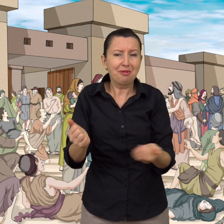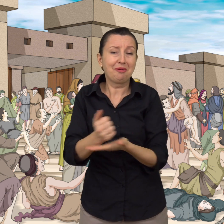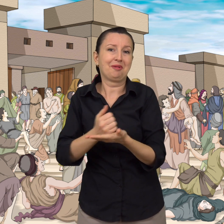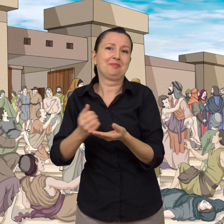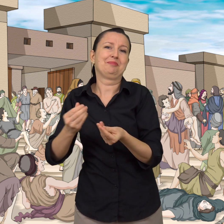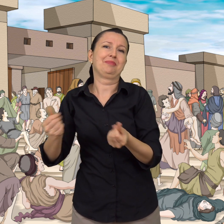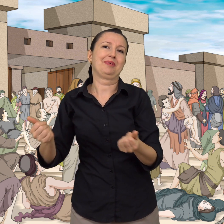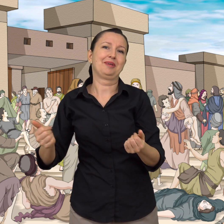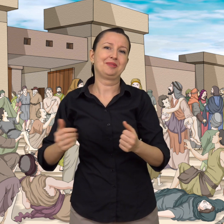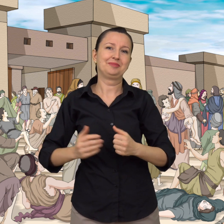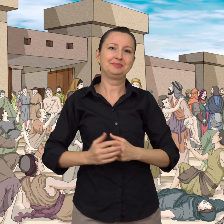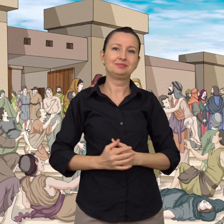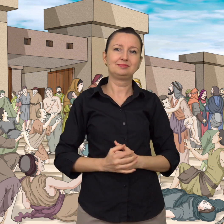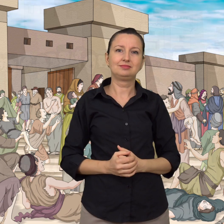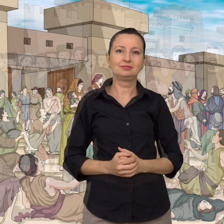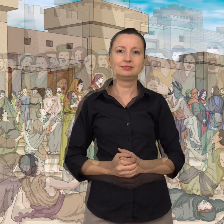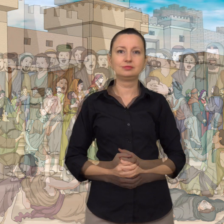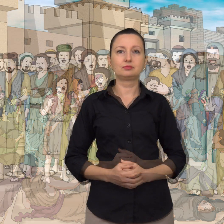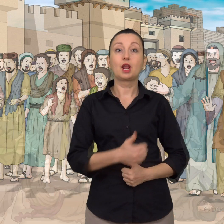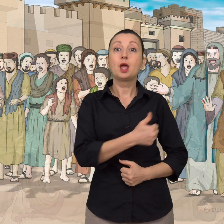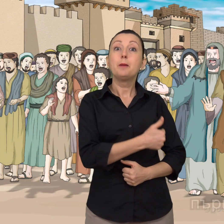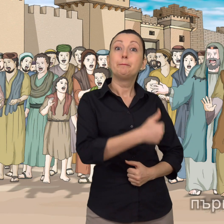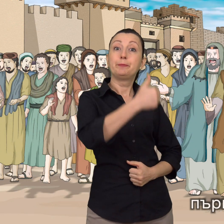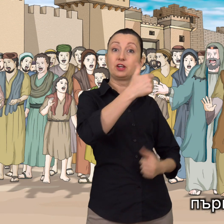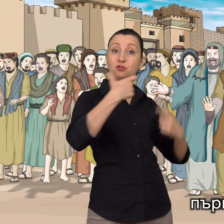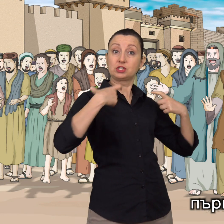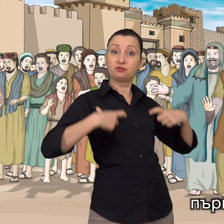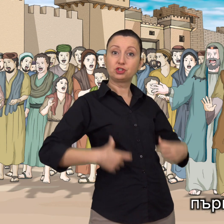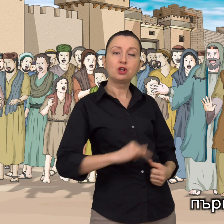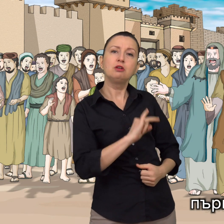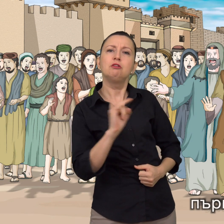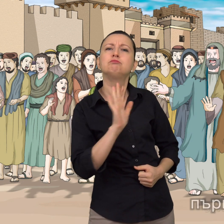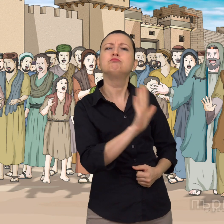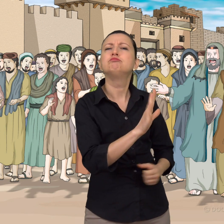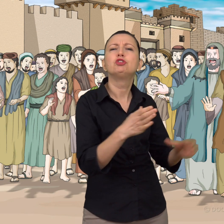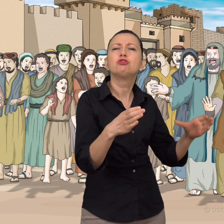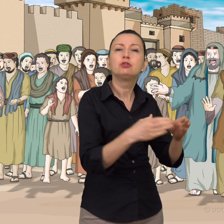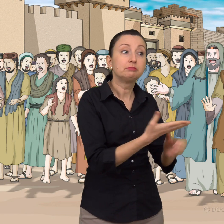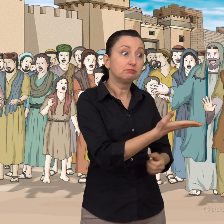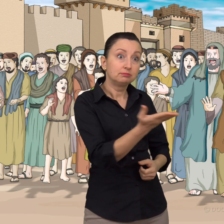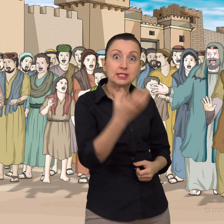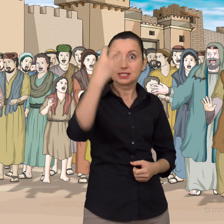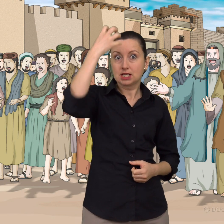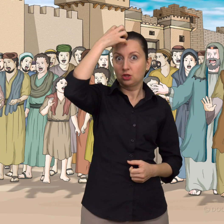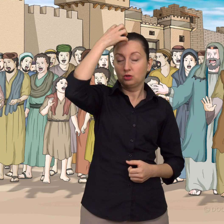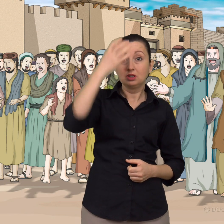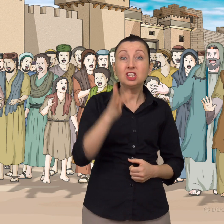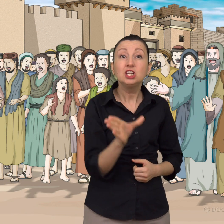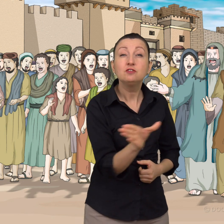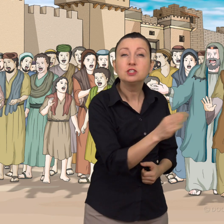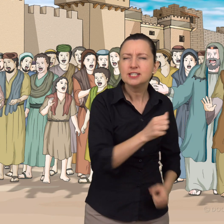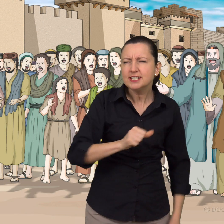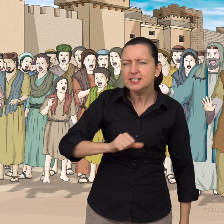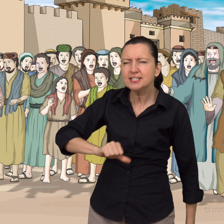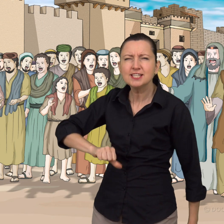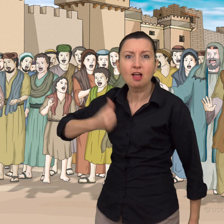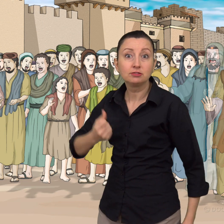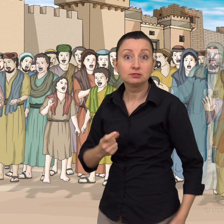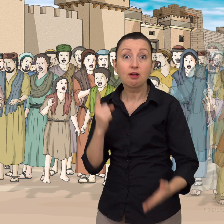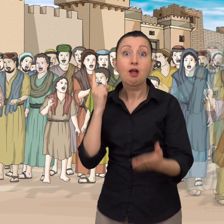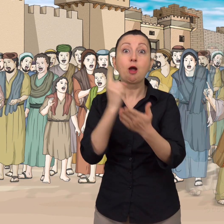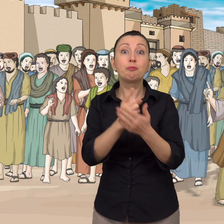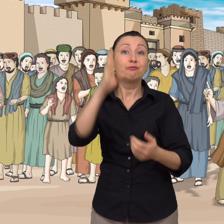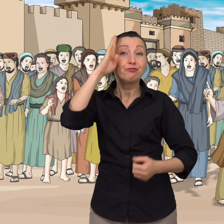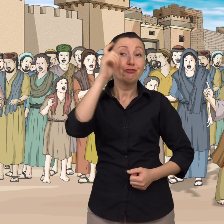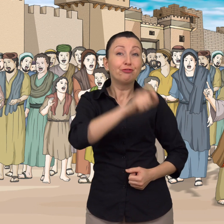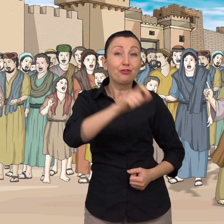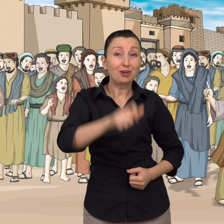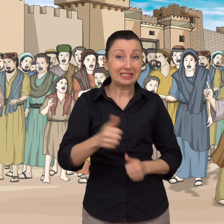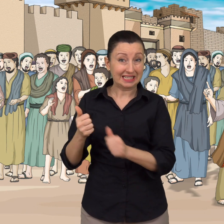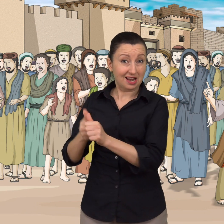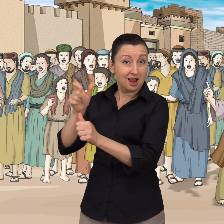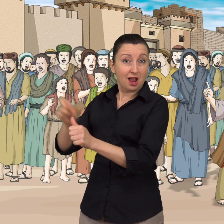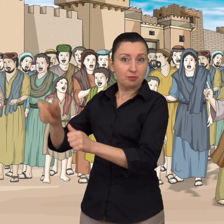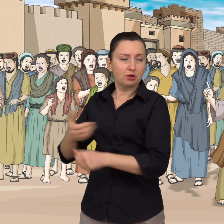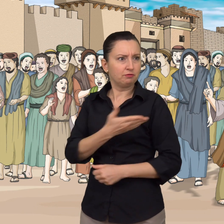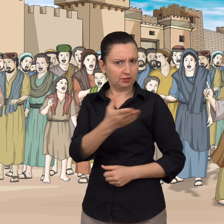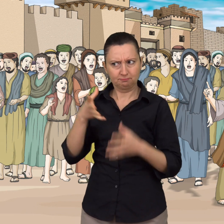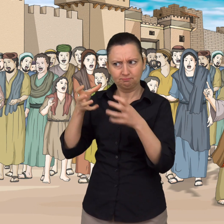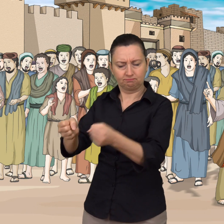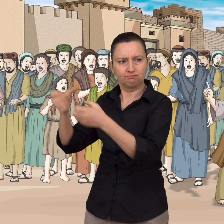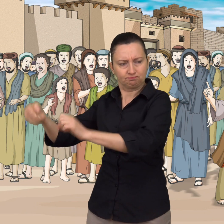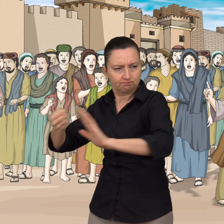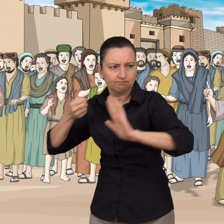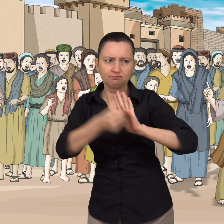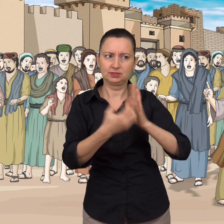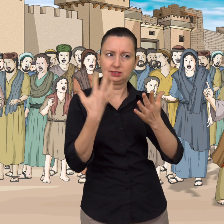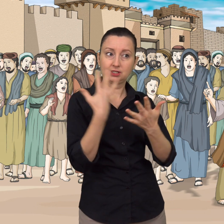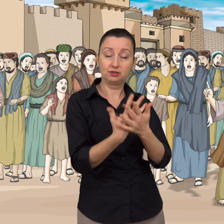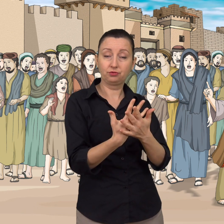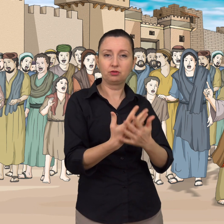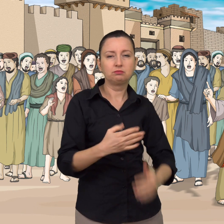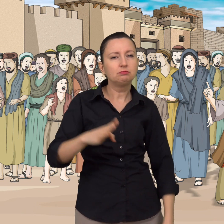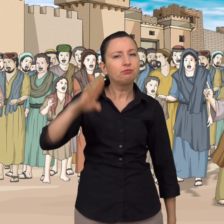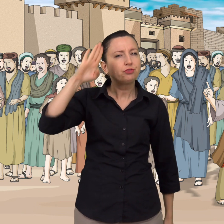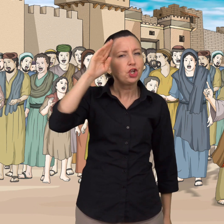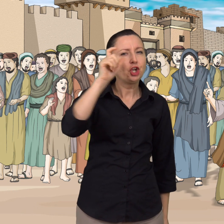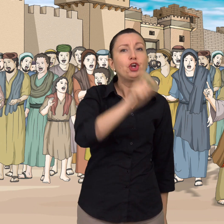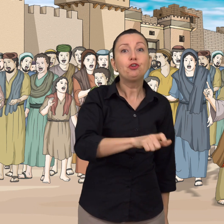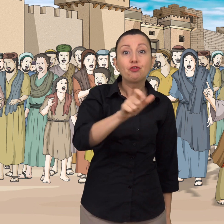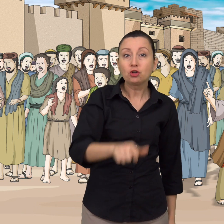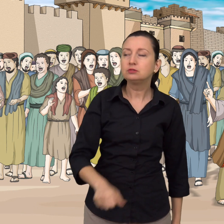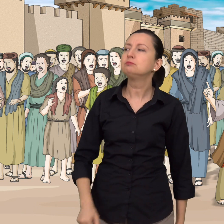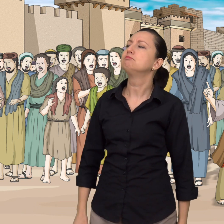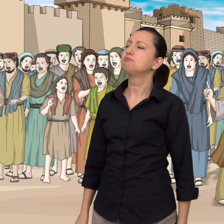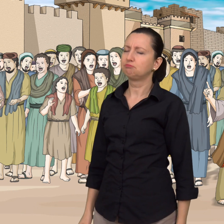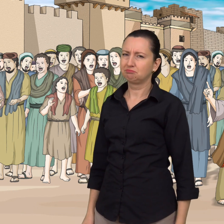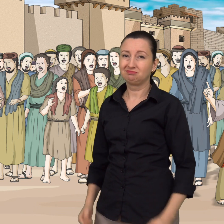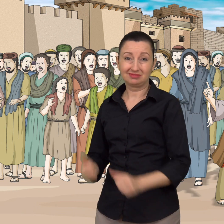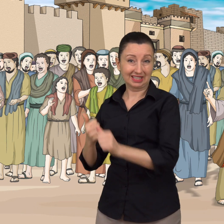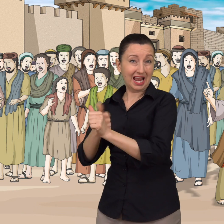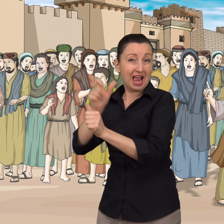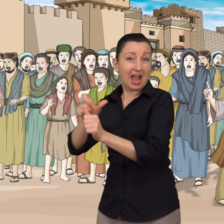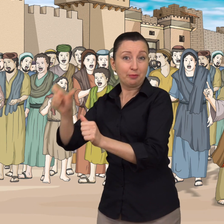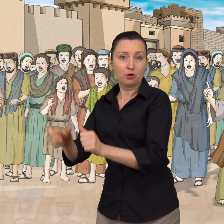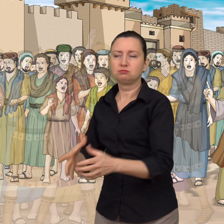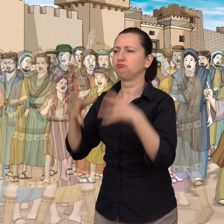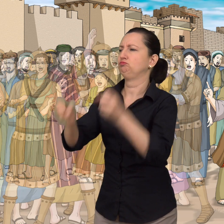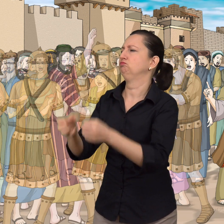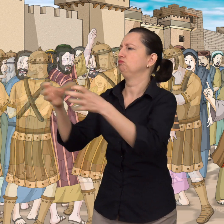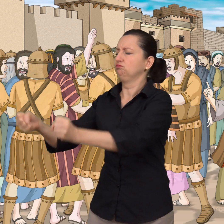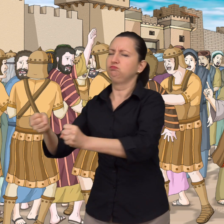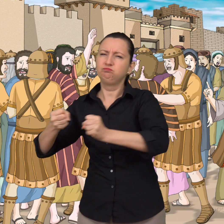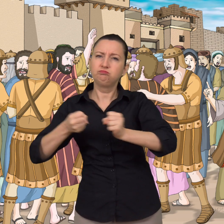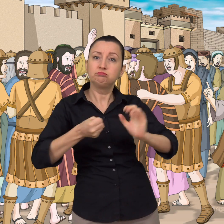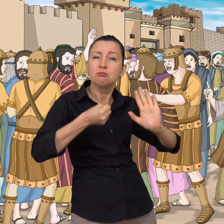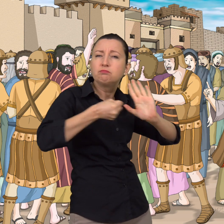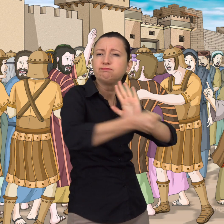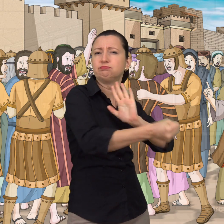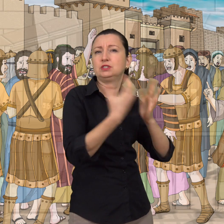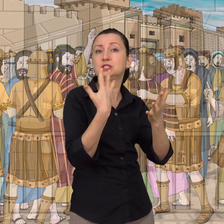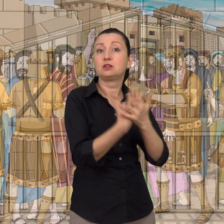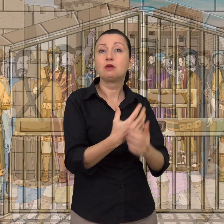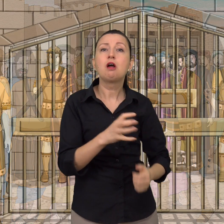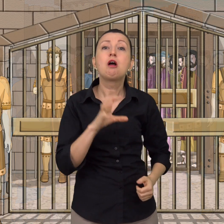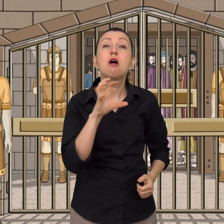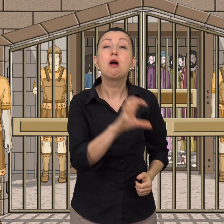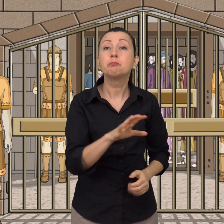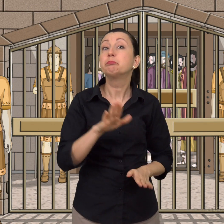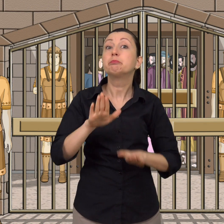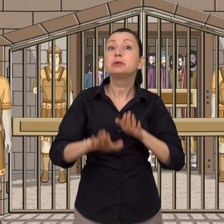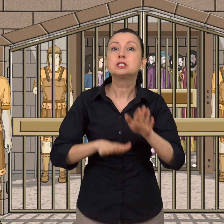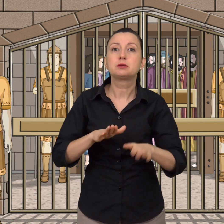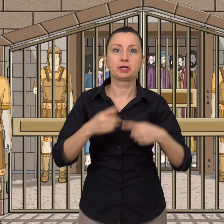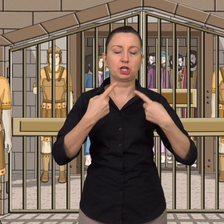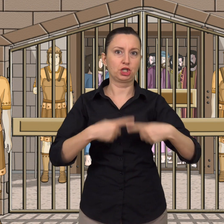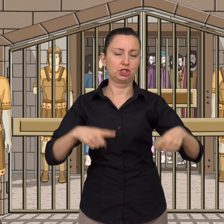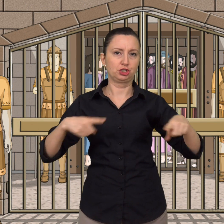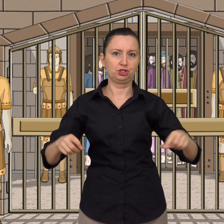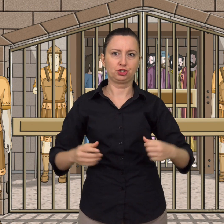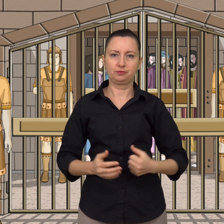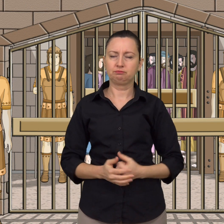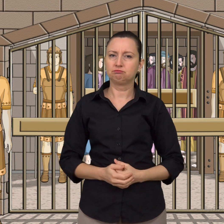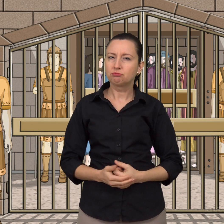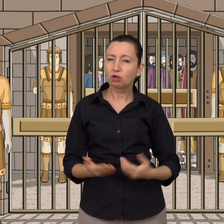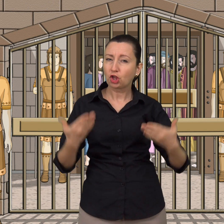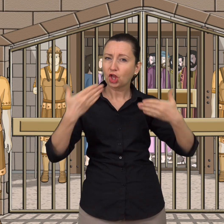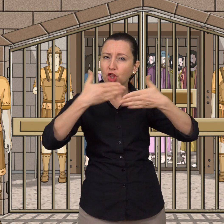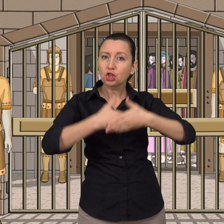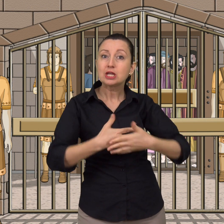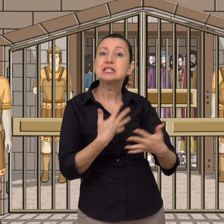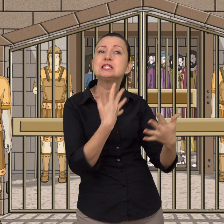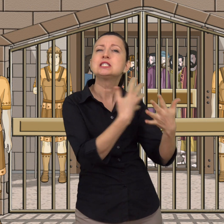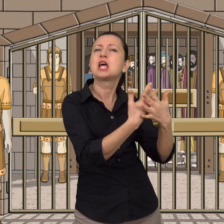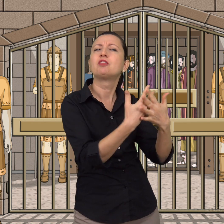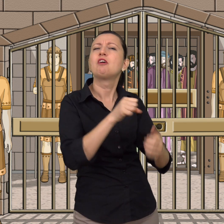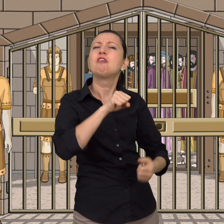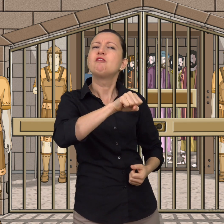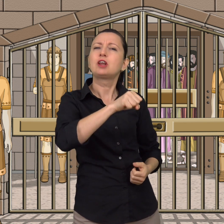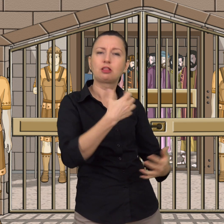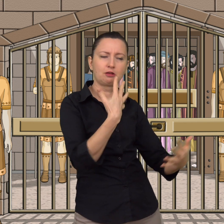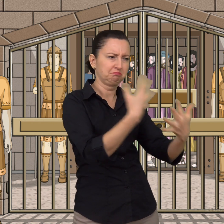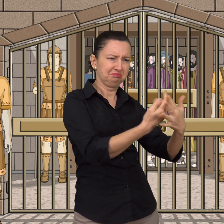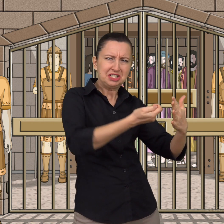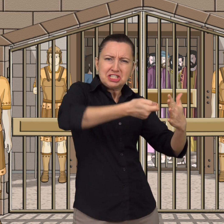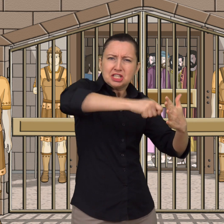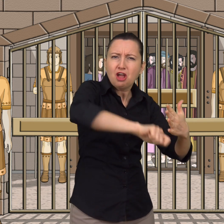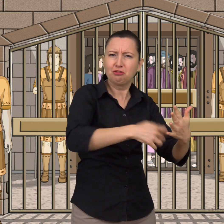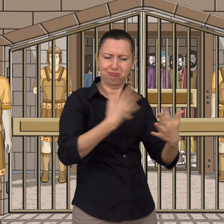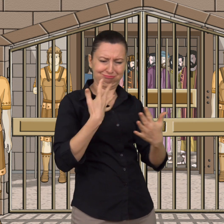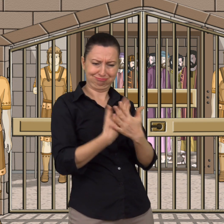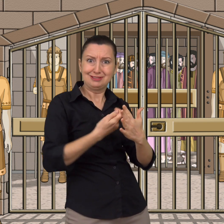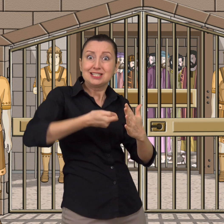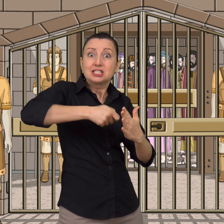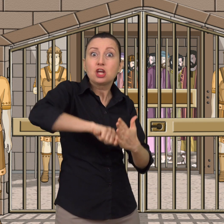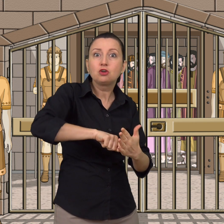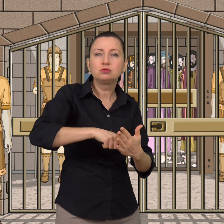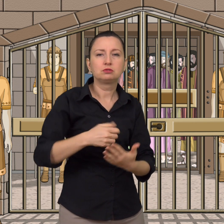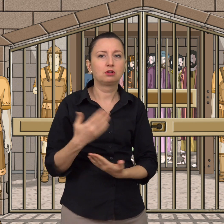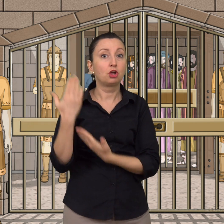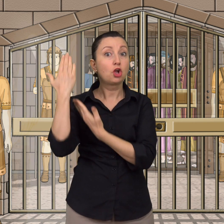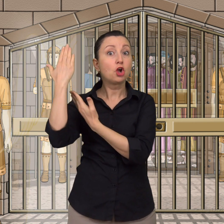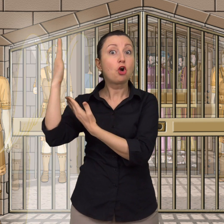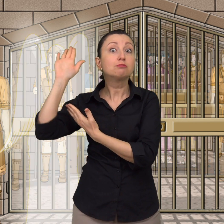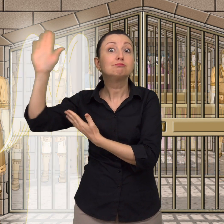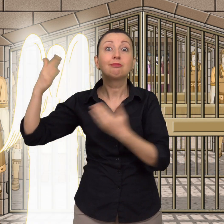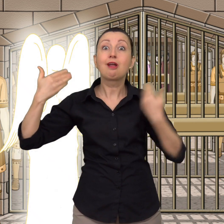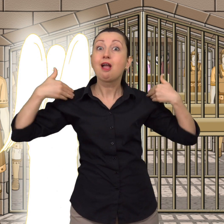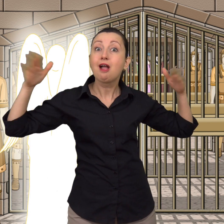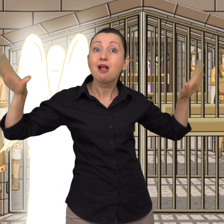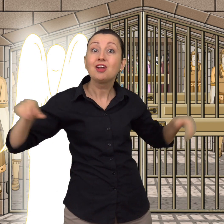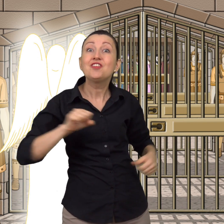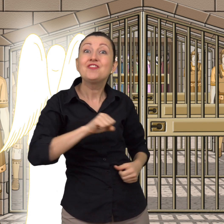Then the high priest and all his associates, who belonged to the party of the Sadducees, were filled with jealousy. They went out and arrested the apostles and put them in the public jail.